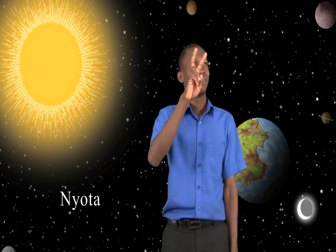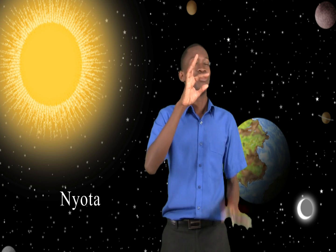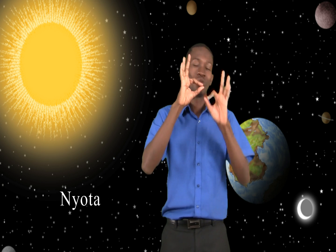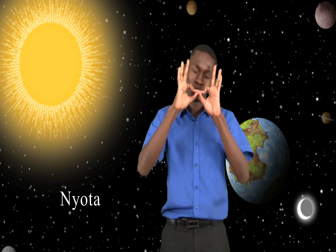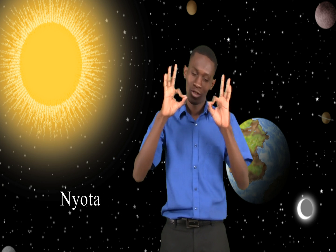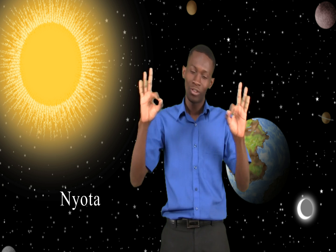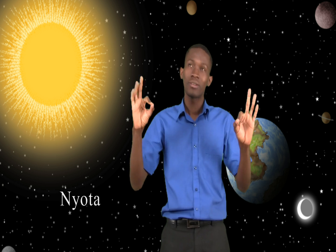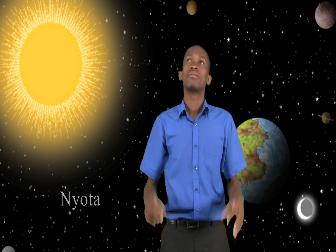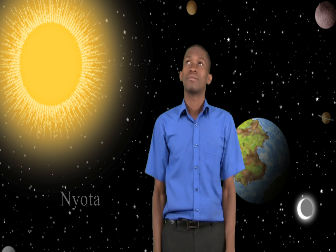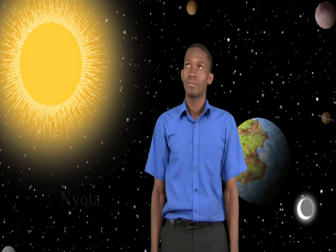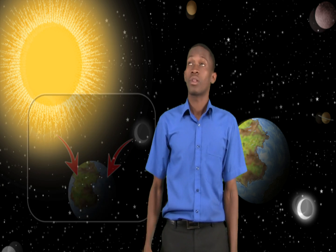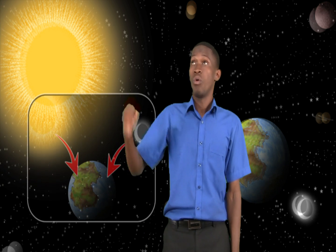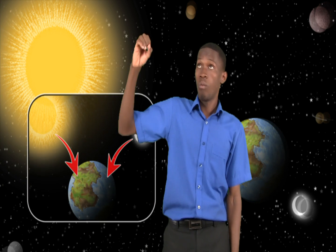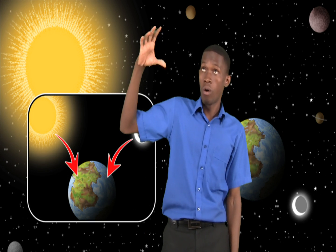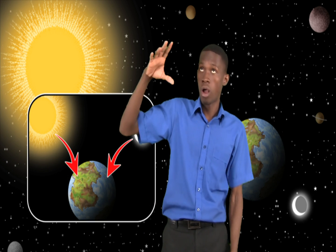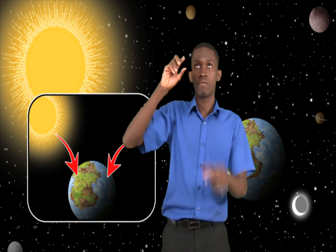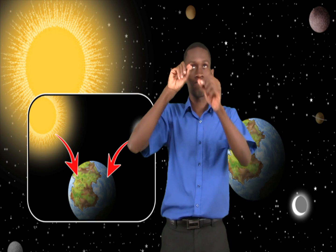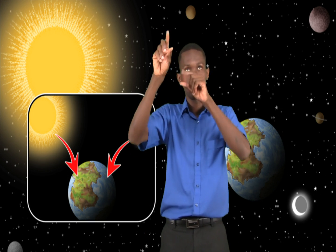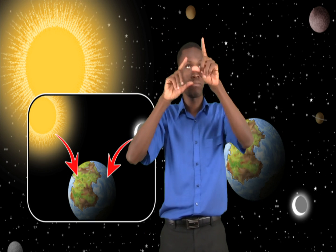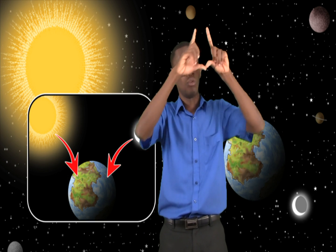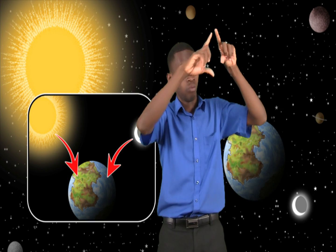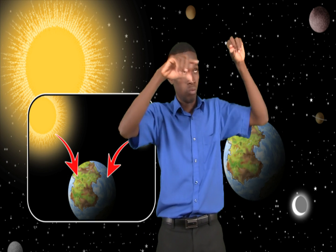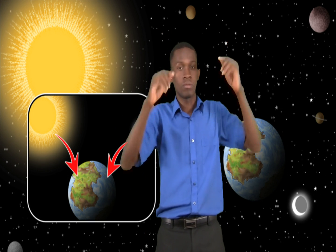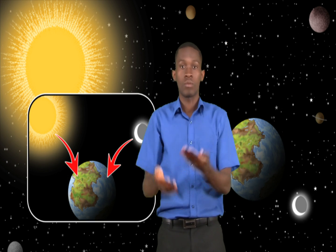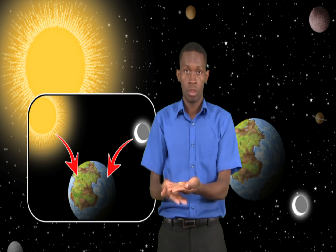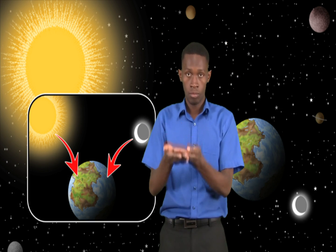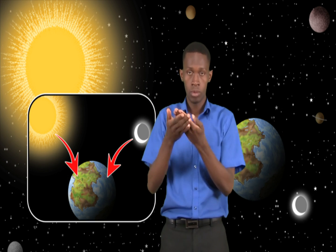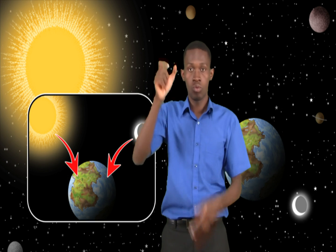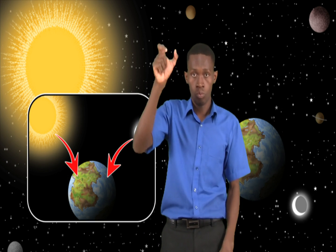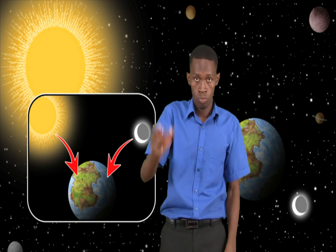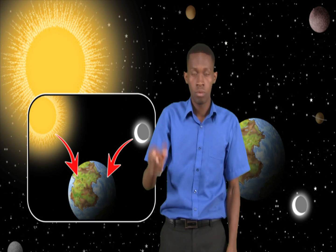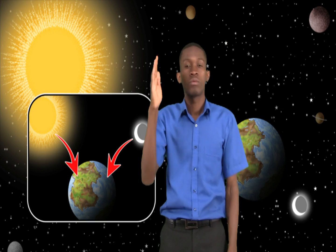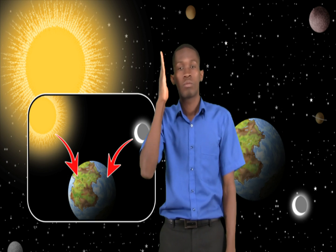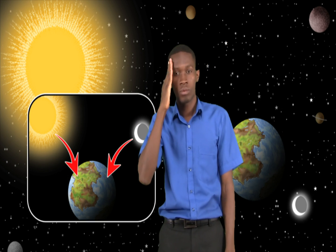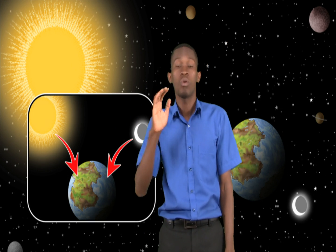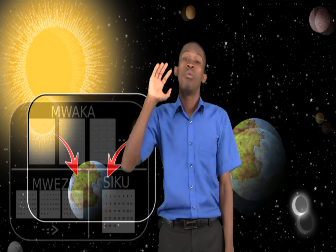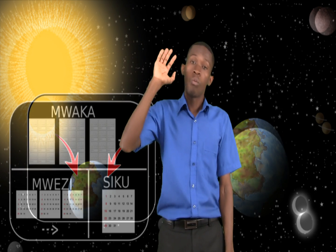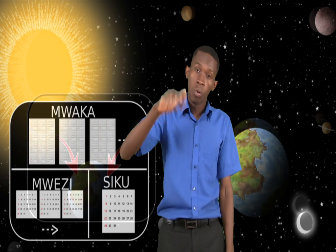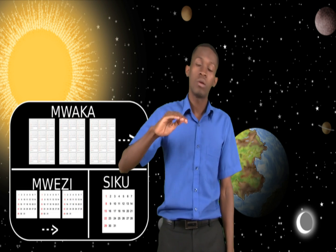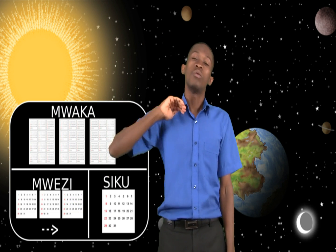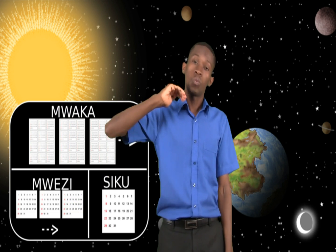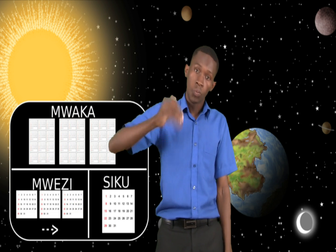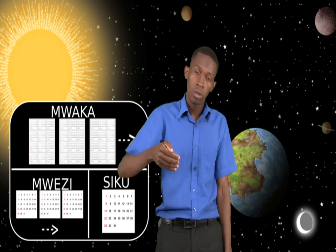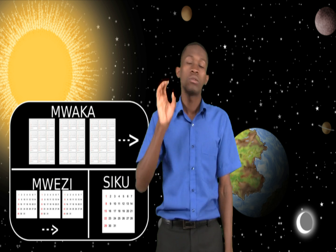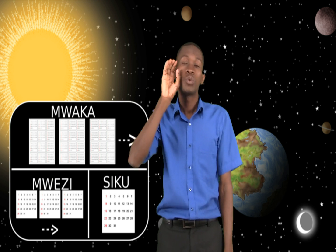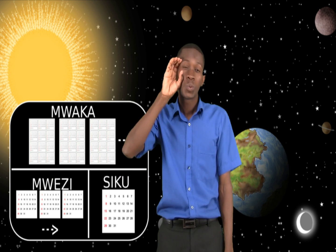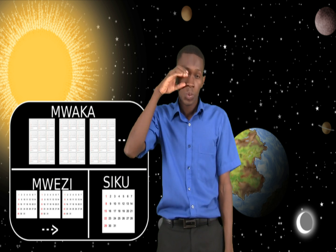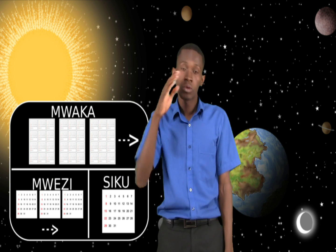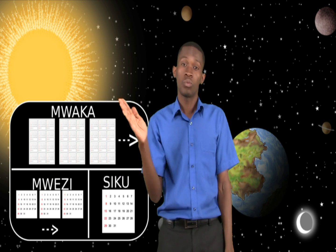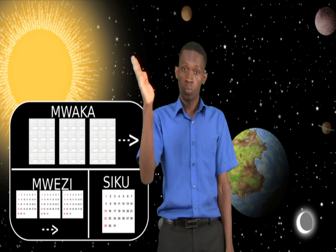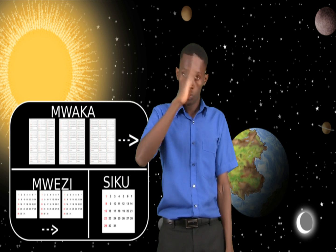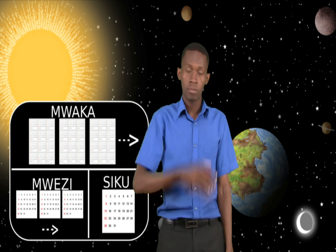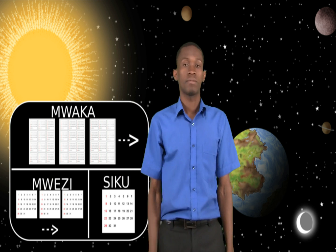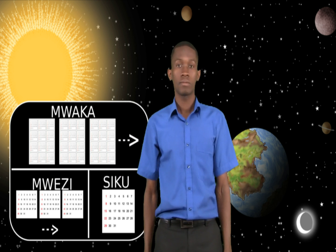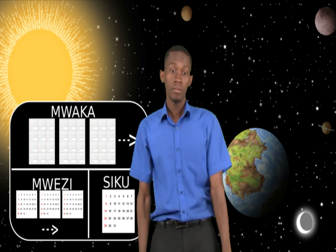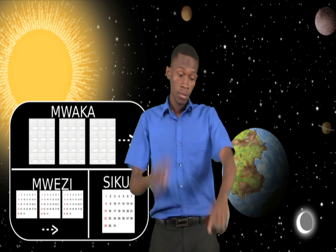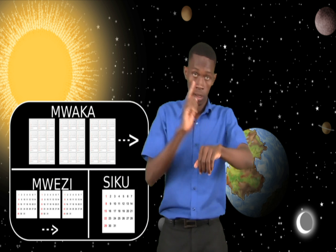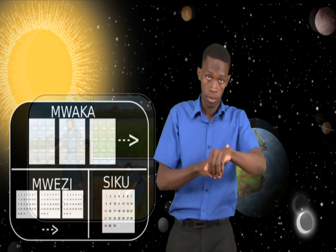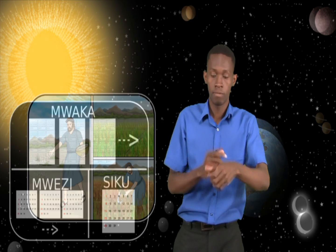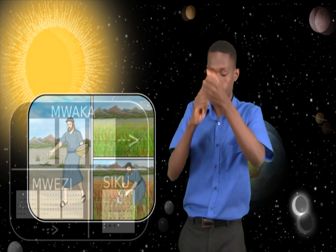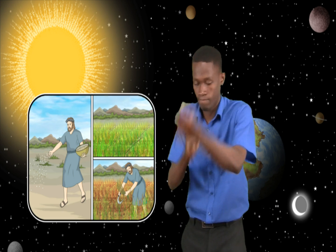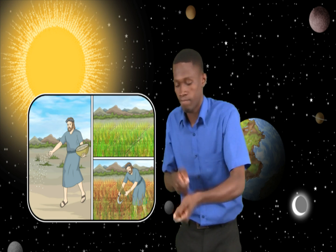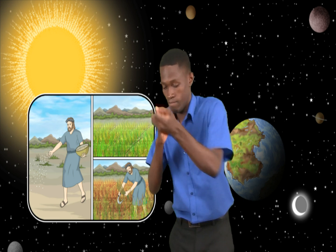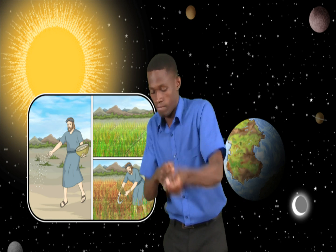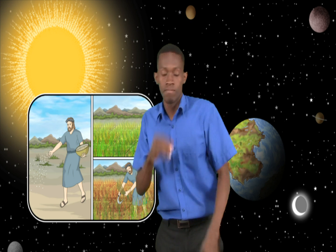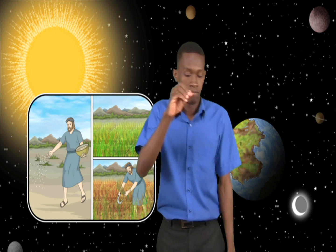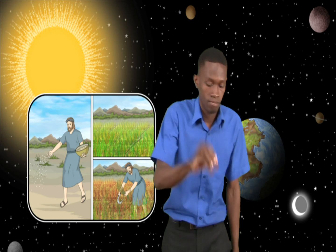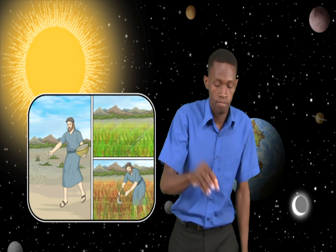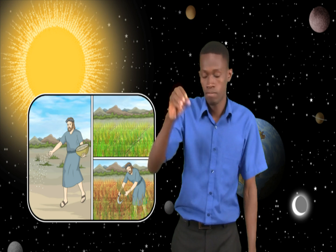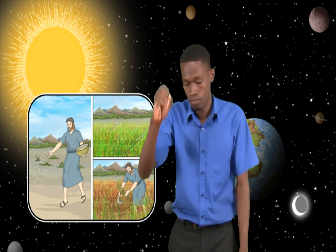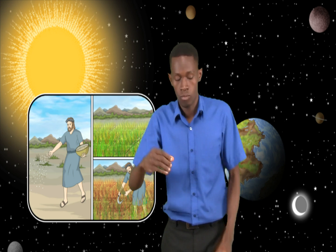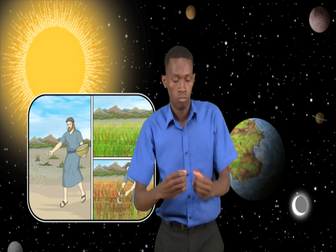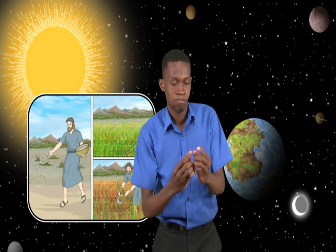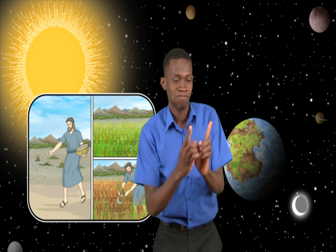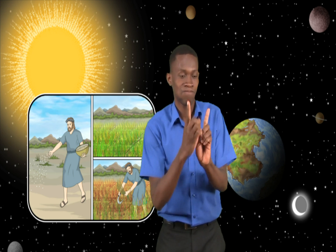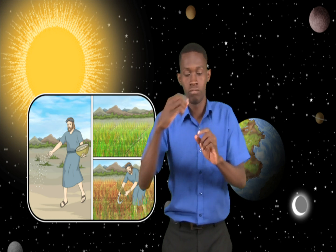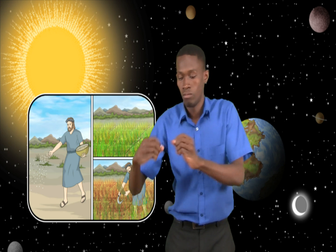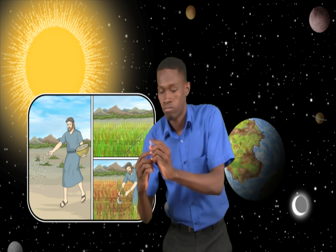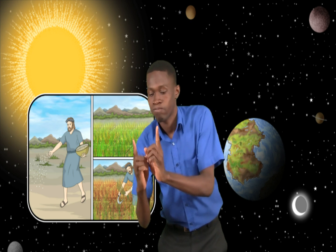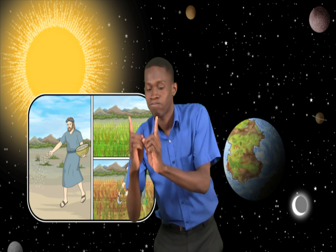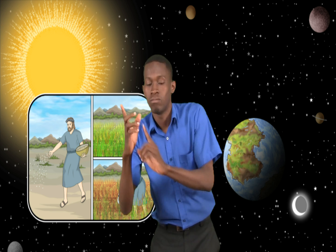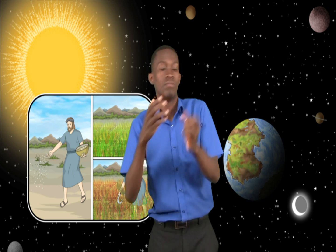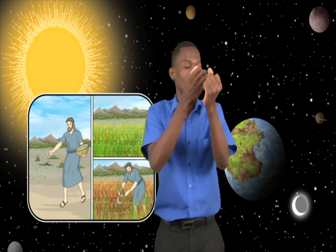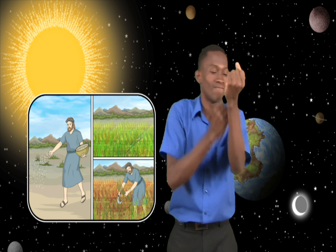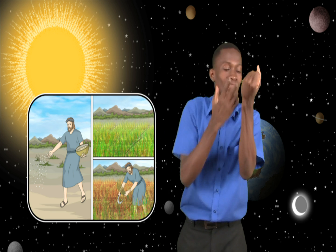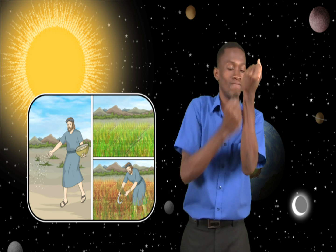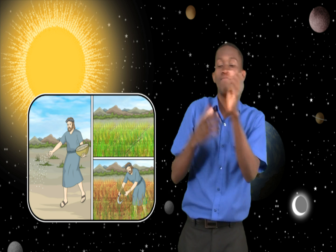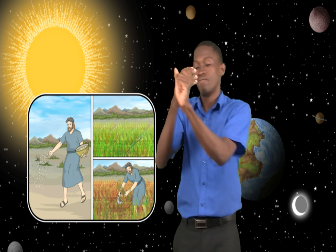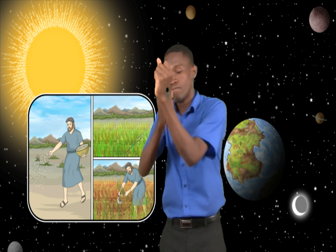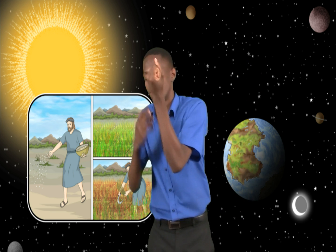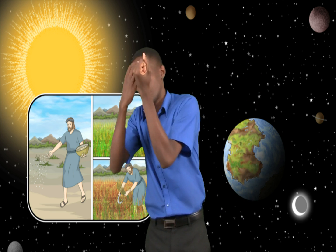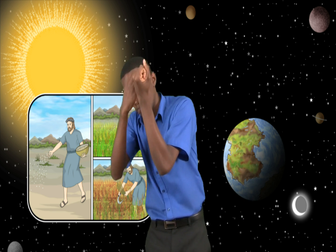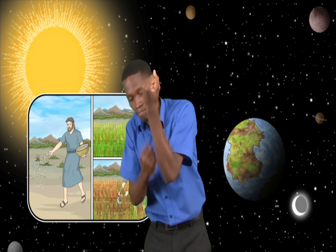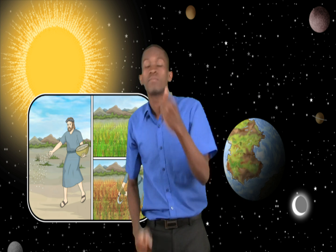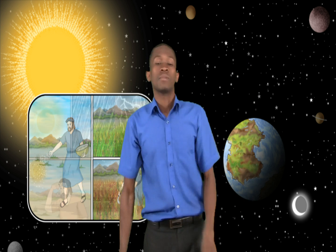God set these lights in the expanse of the sky to shine upon the earth, to preside over the day and the night, and to separate the light from the darkness.